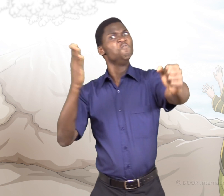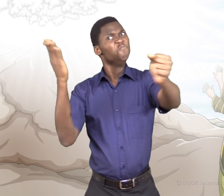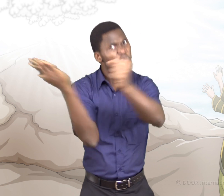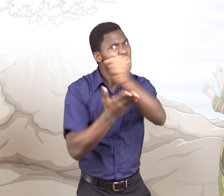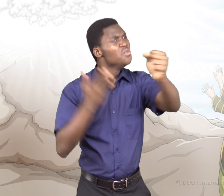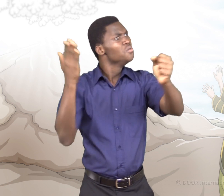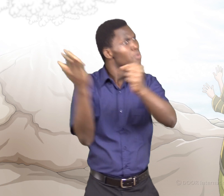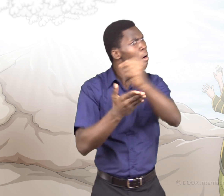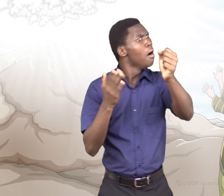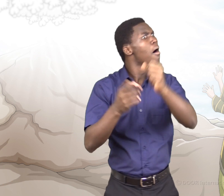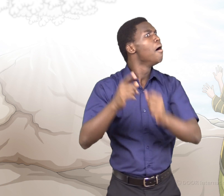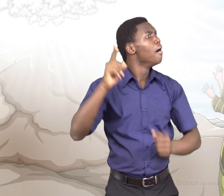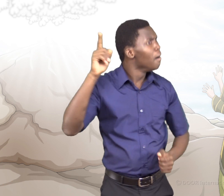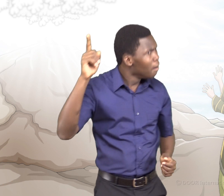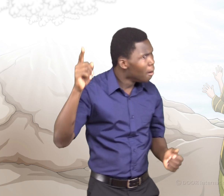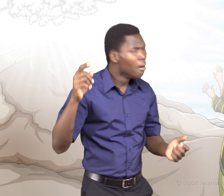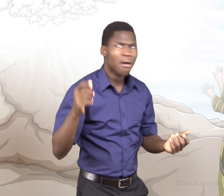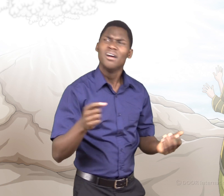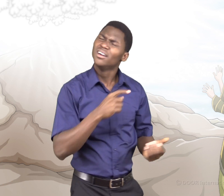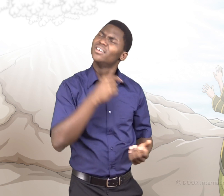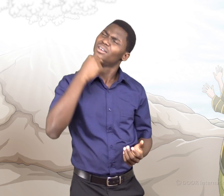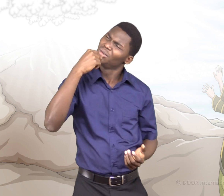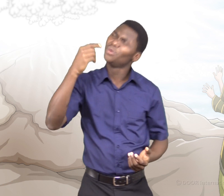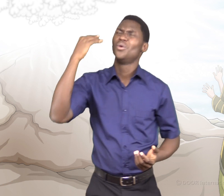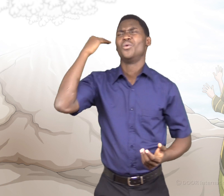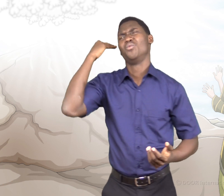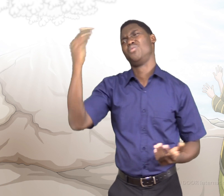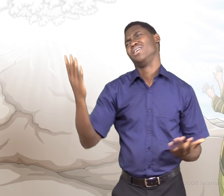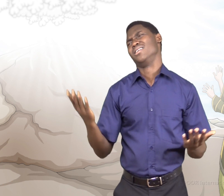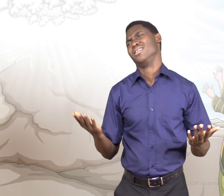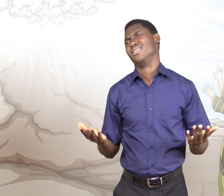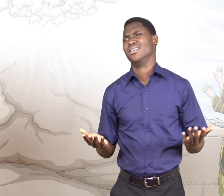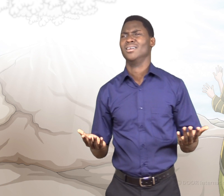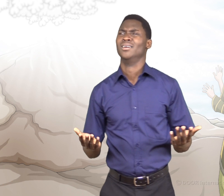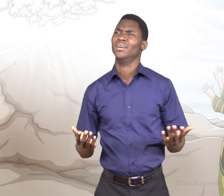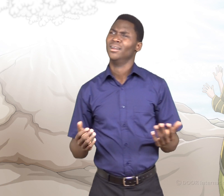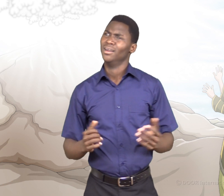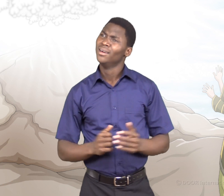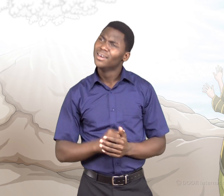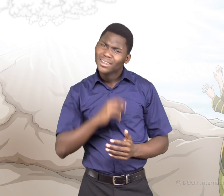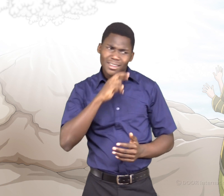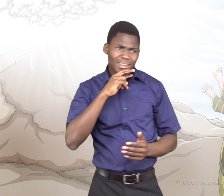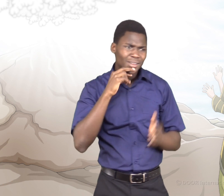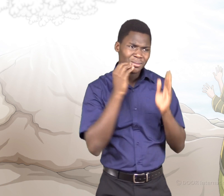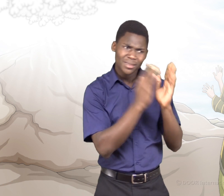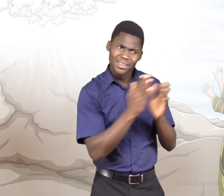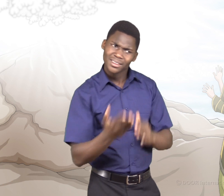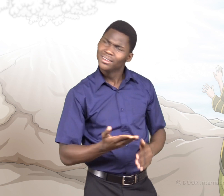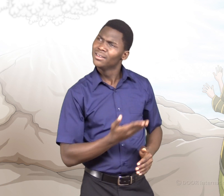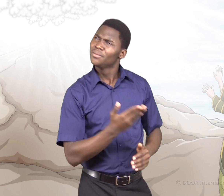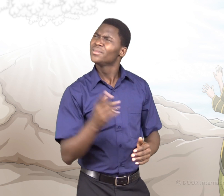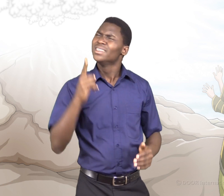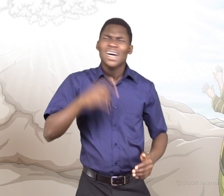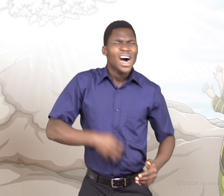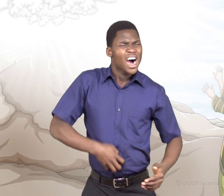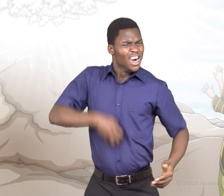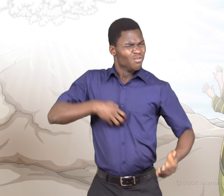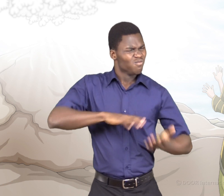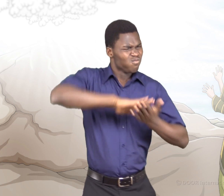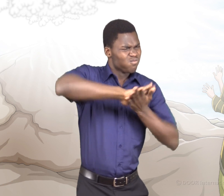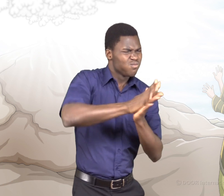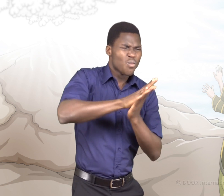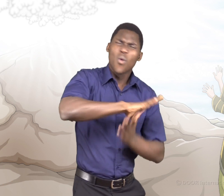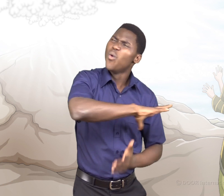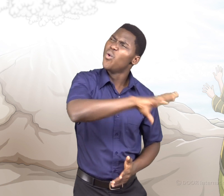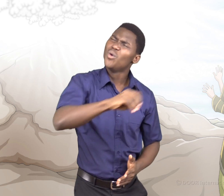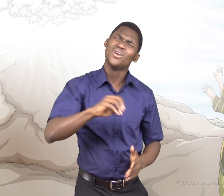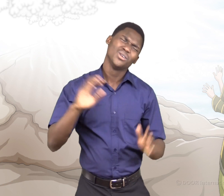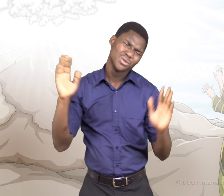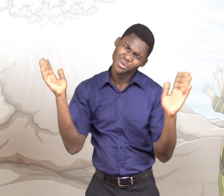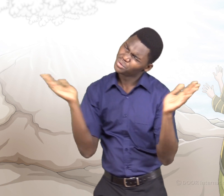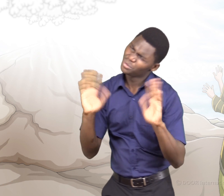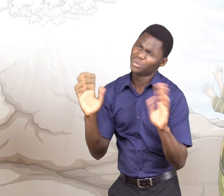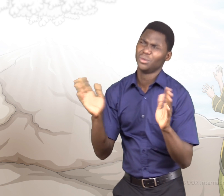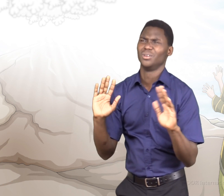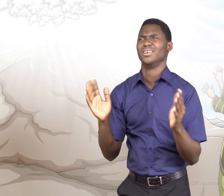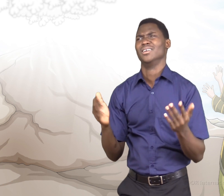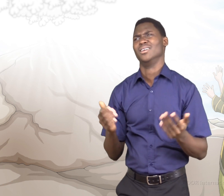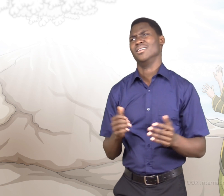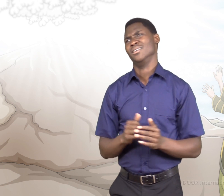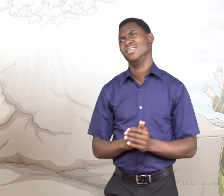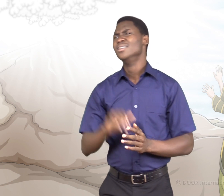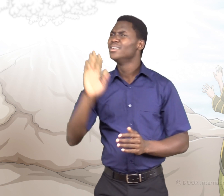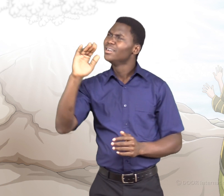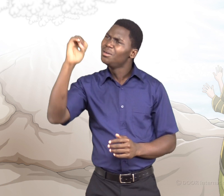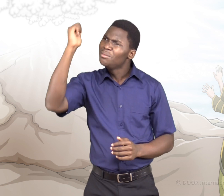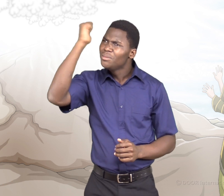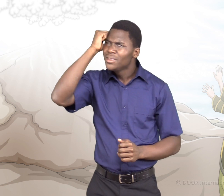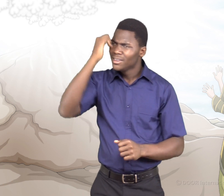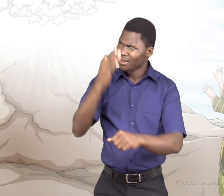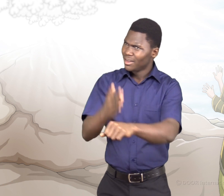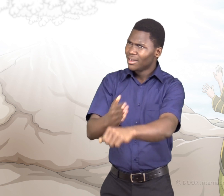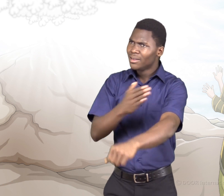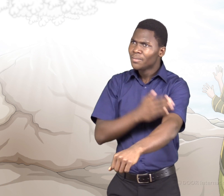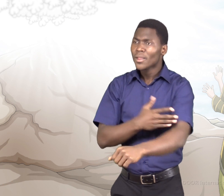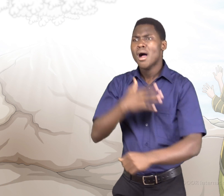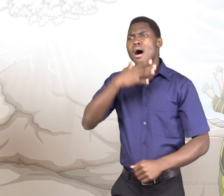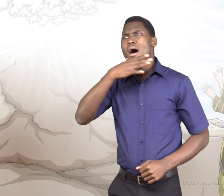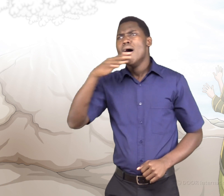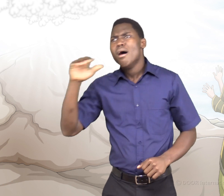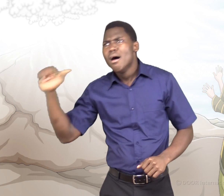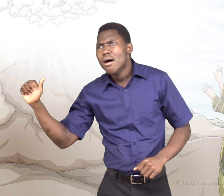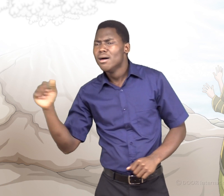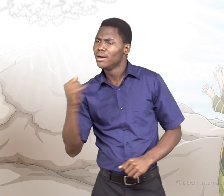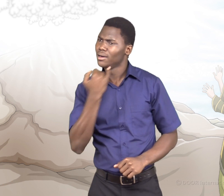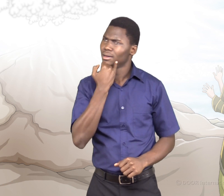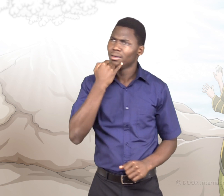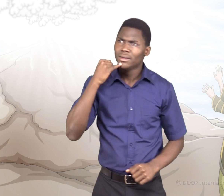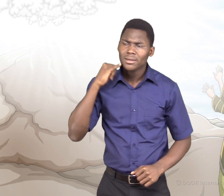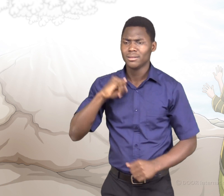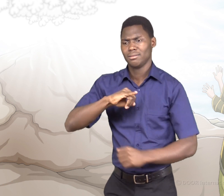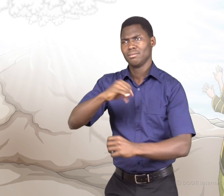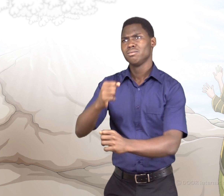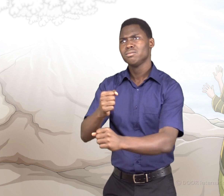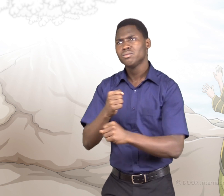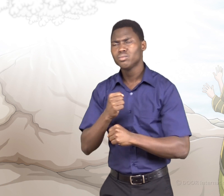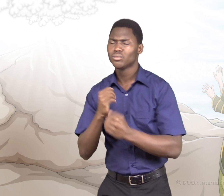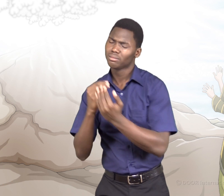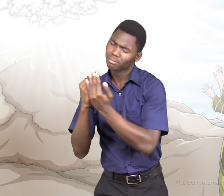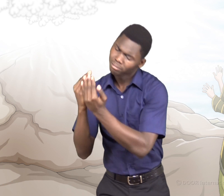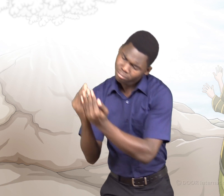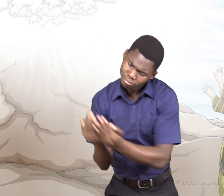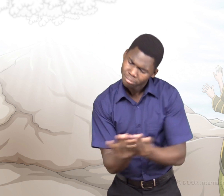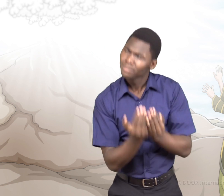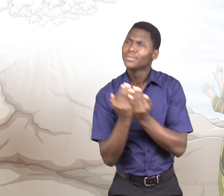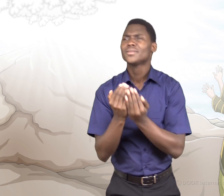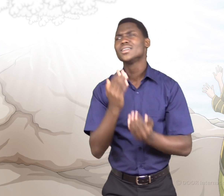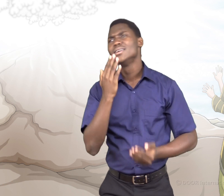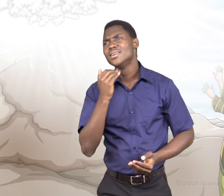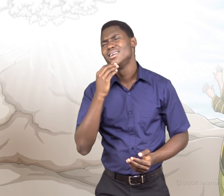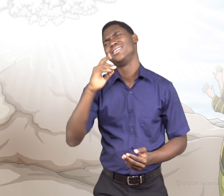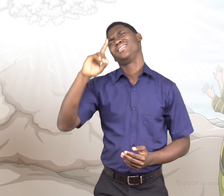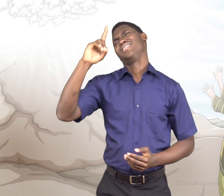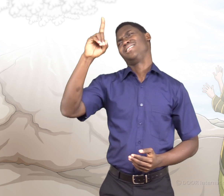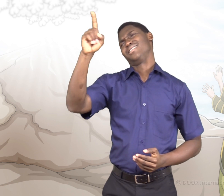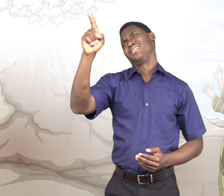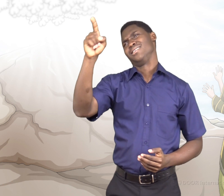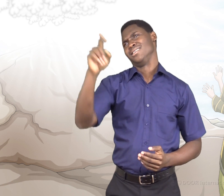Turn from Your fierce anger and relent from doing harm to Your people.